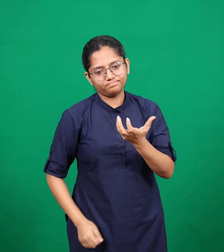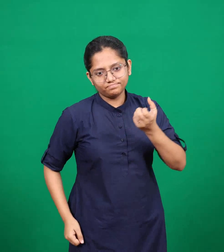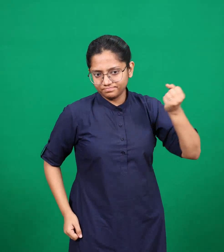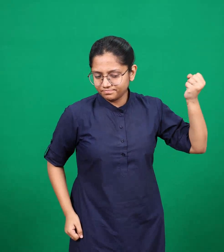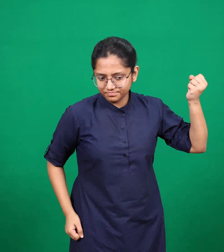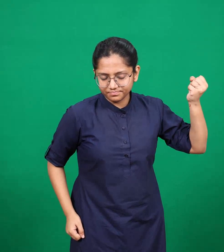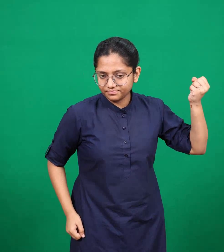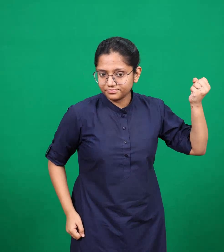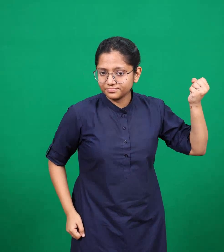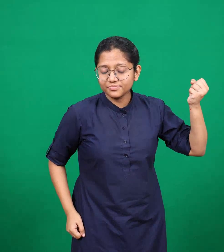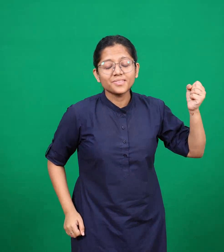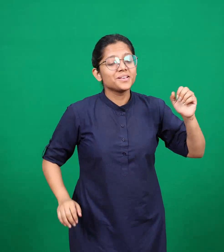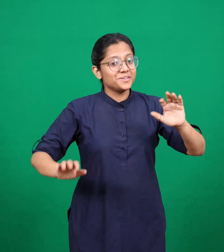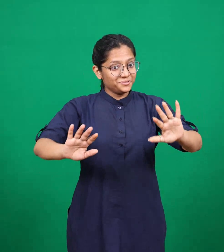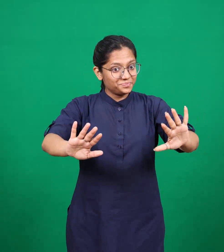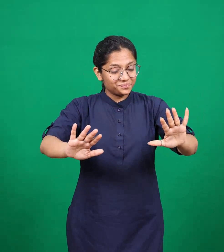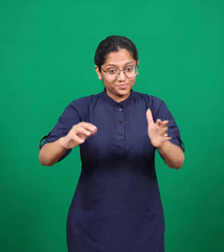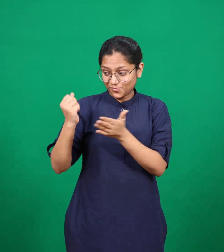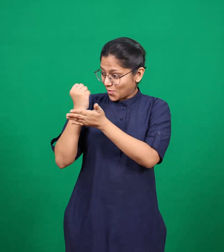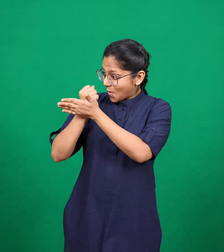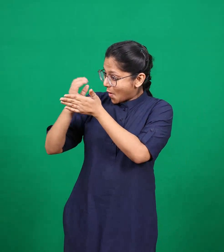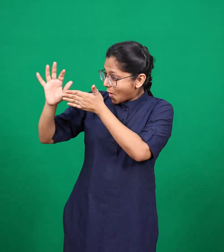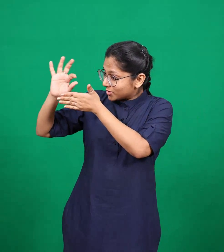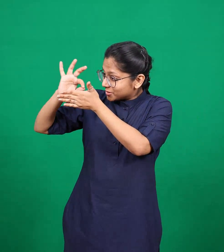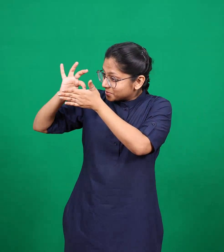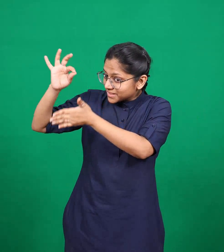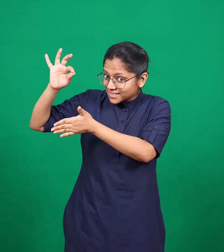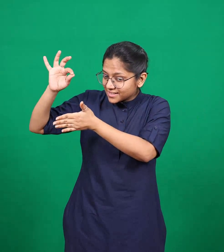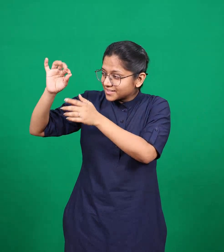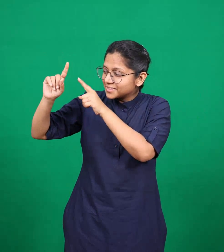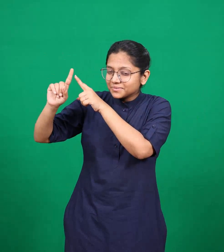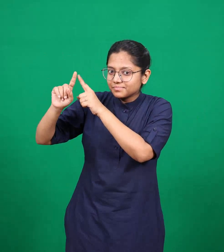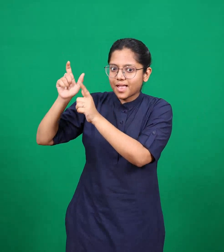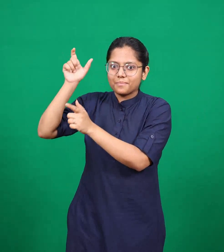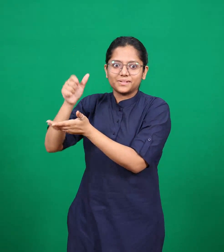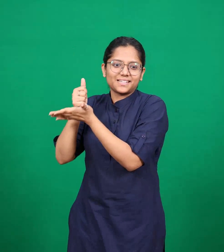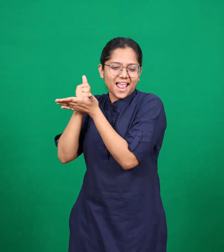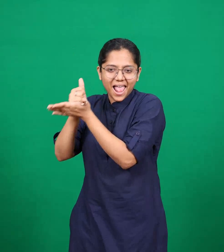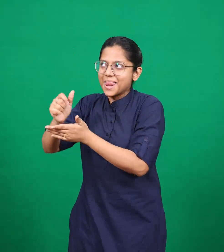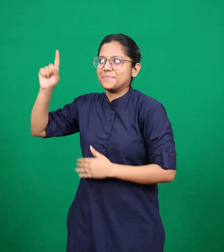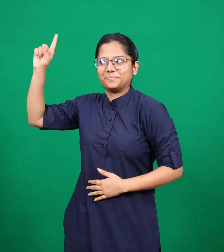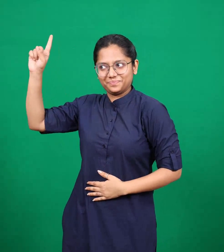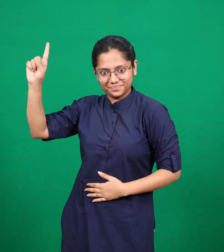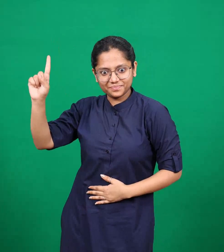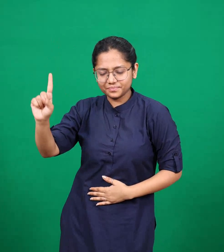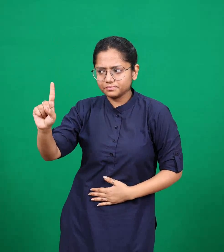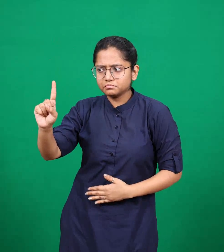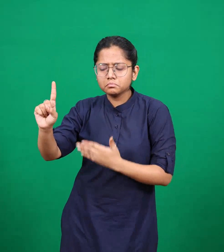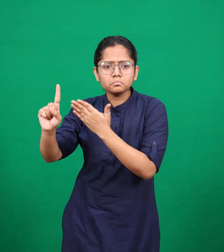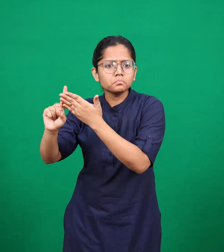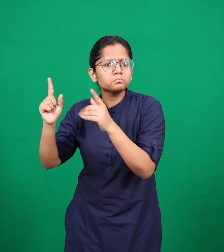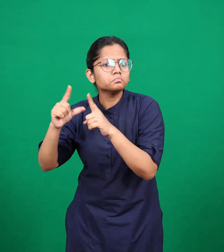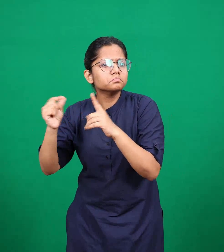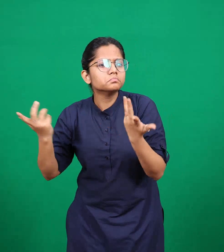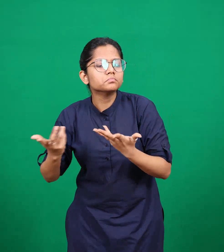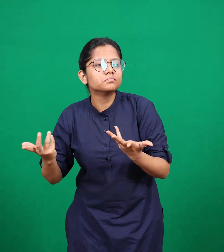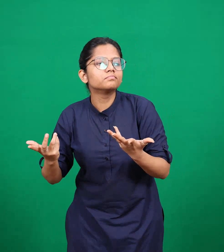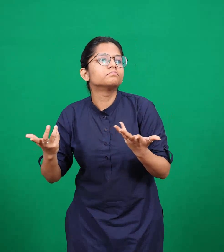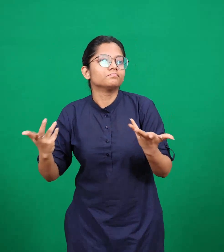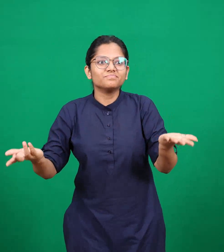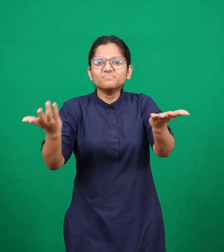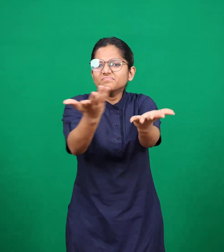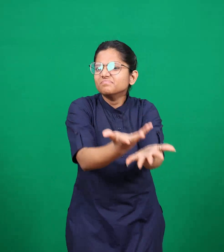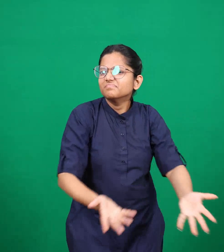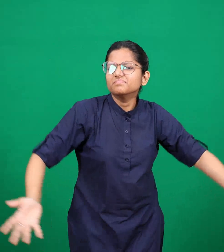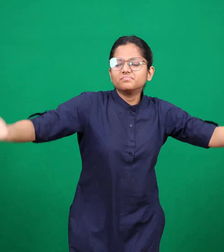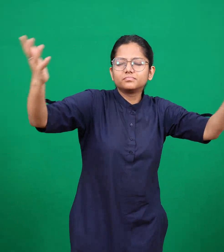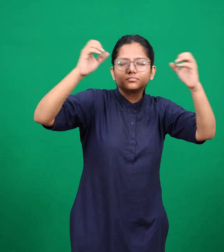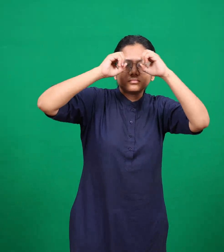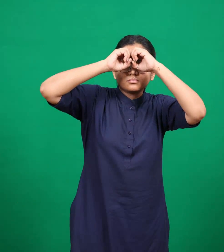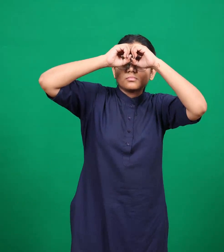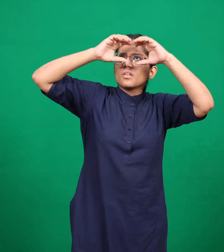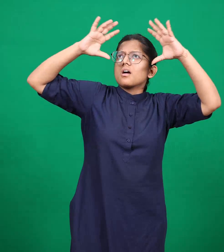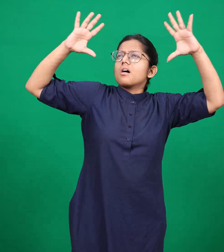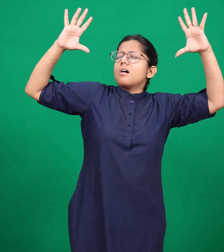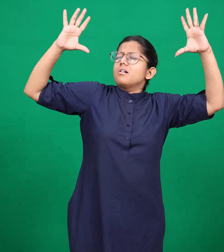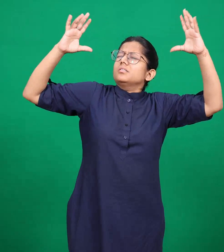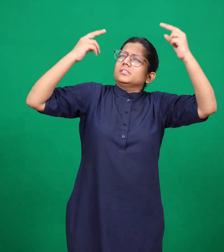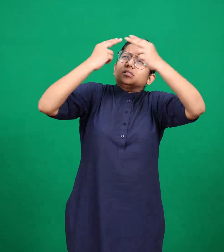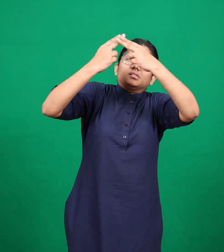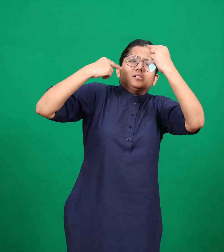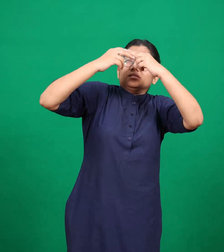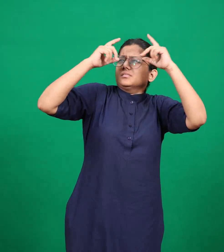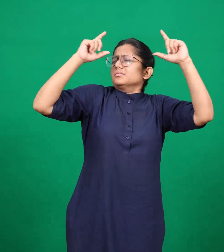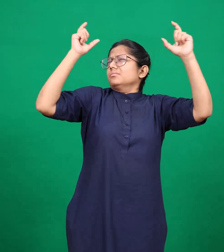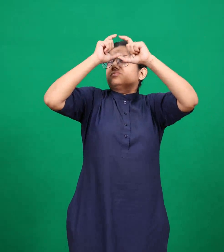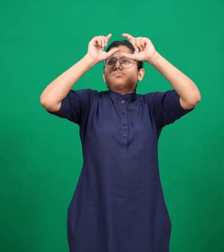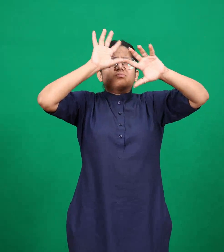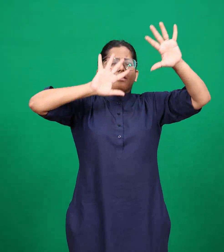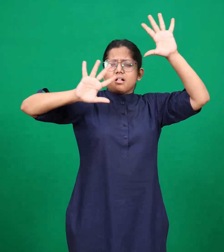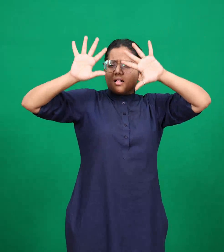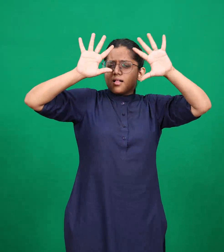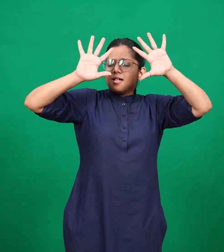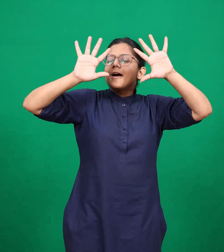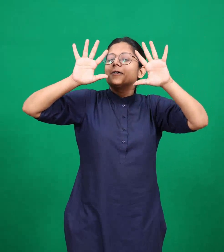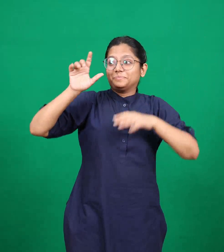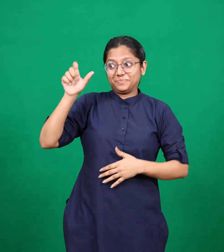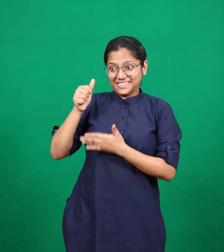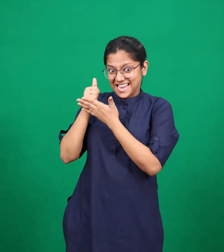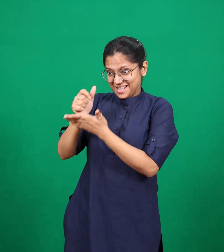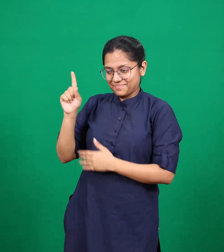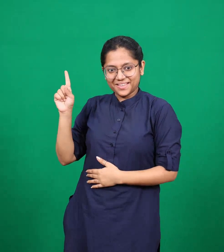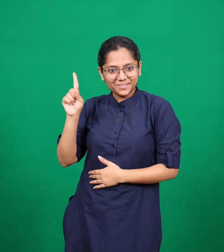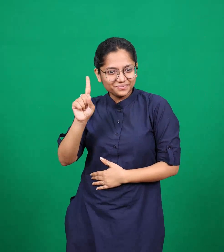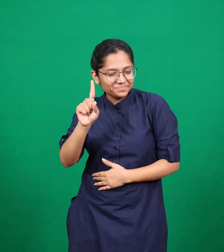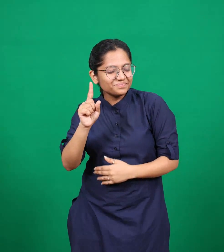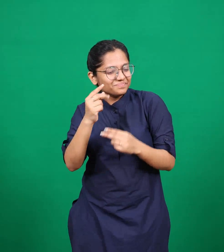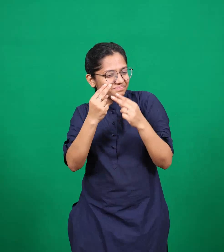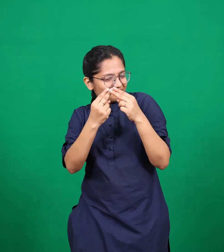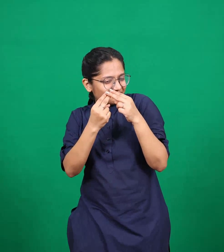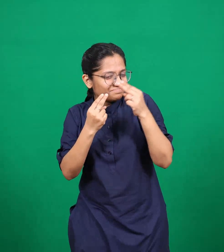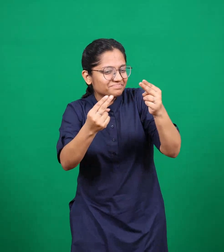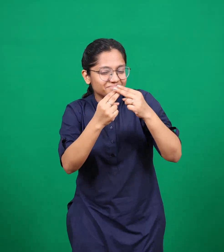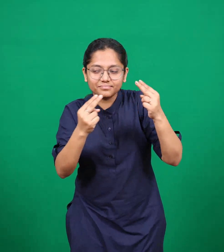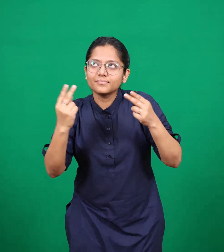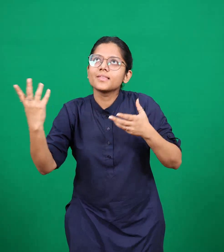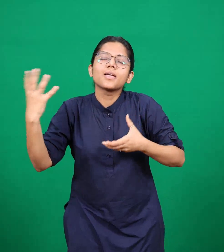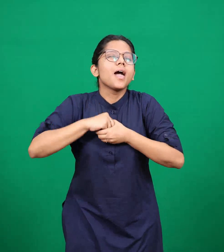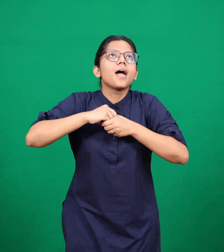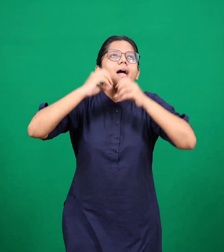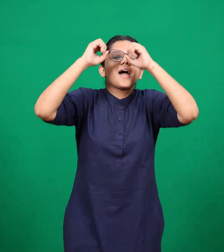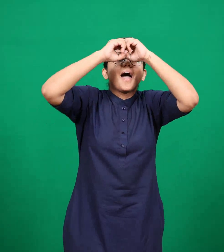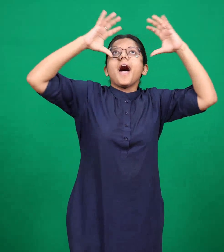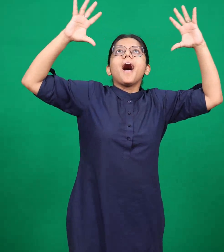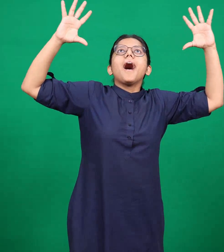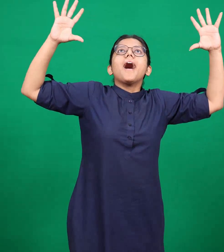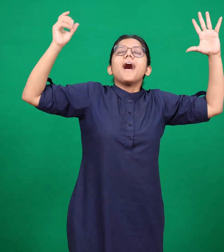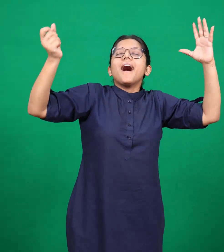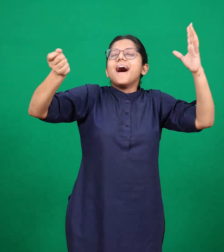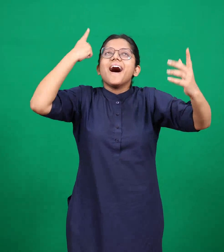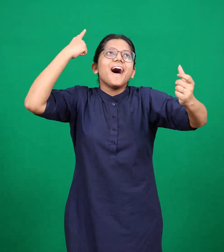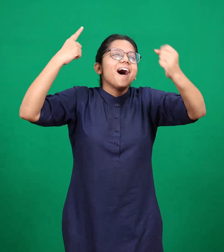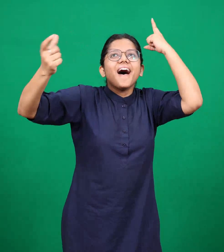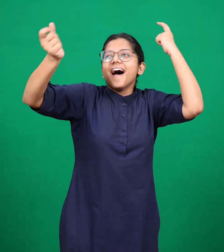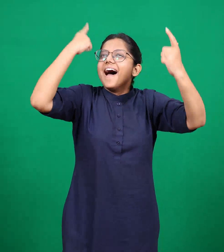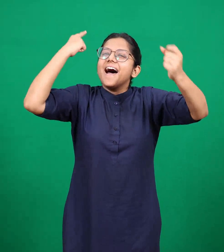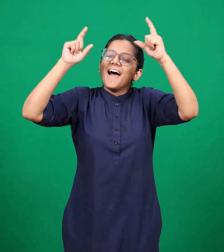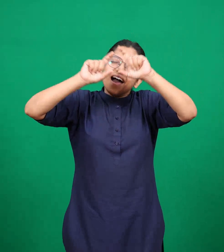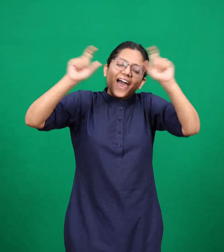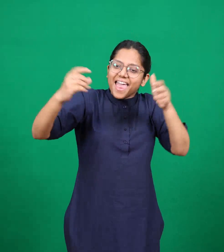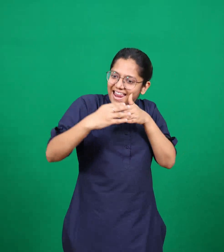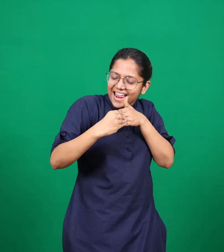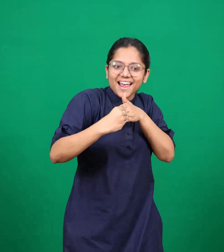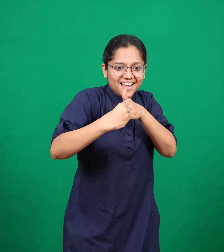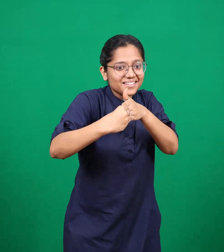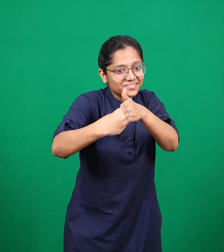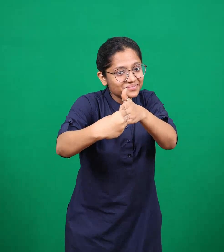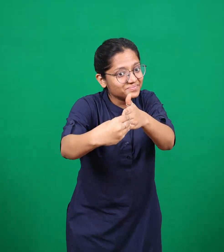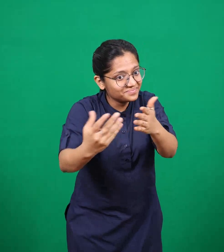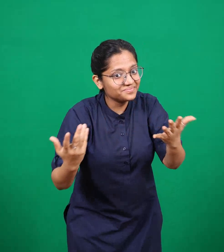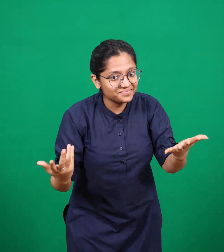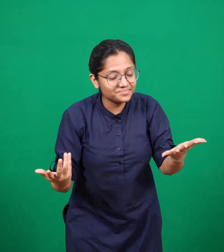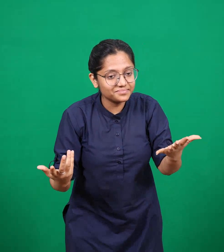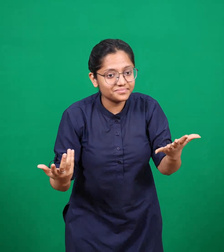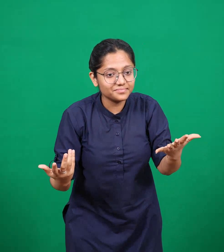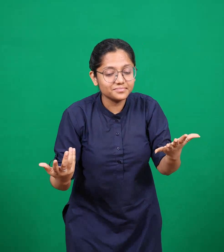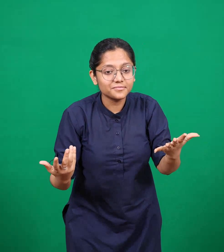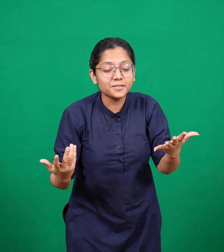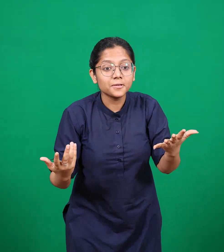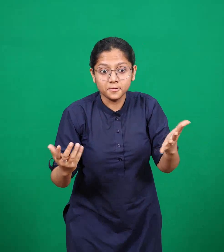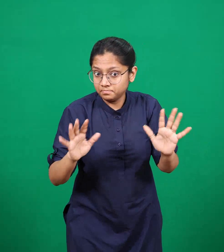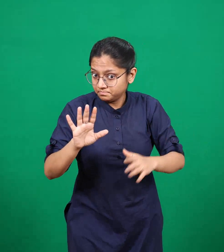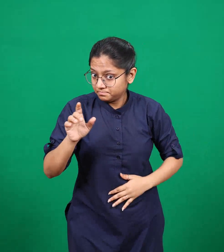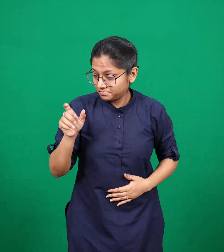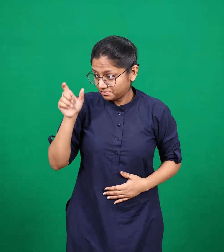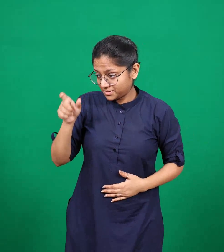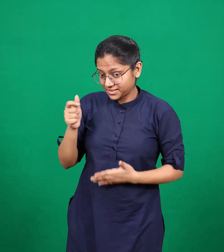However, when the Spirit of truth comes, He will guide you into all truth.